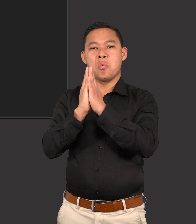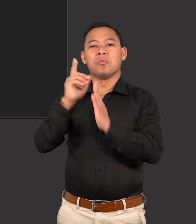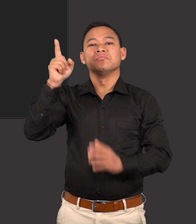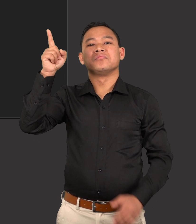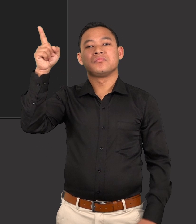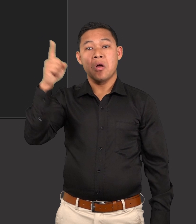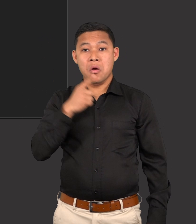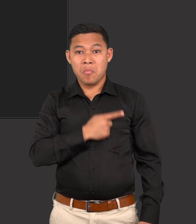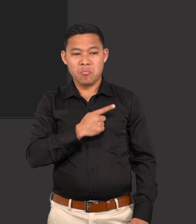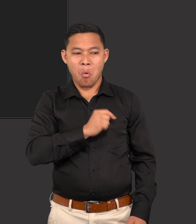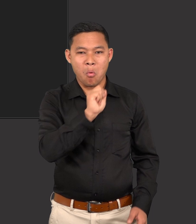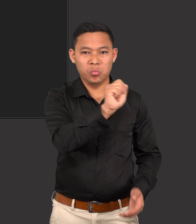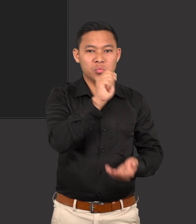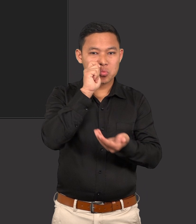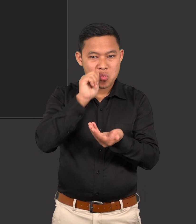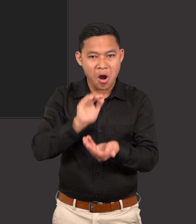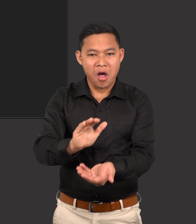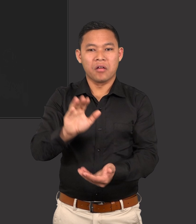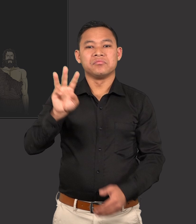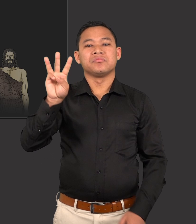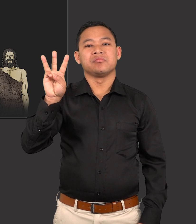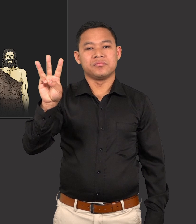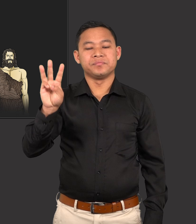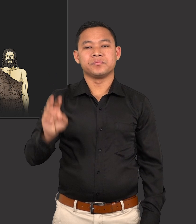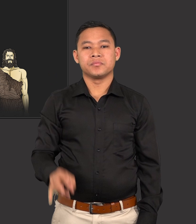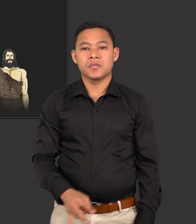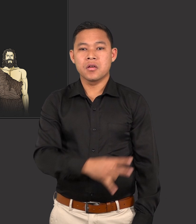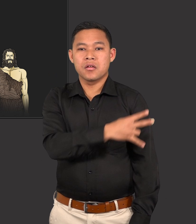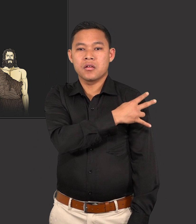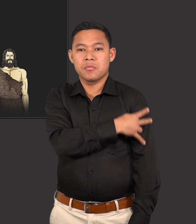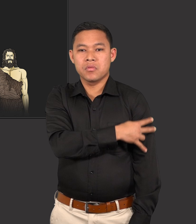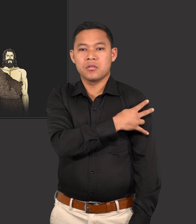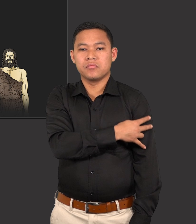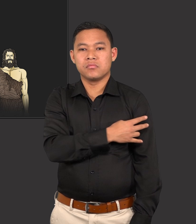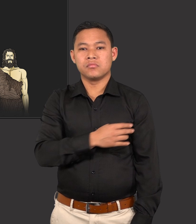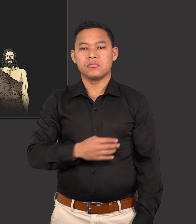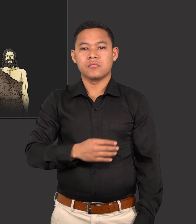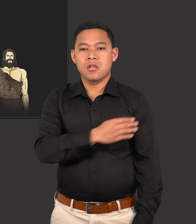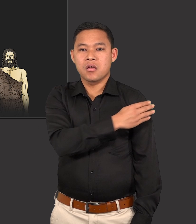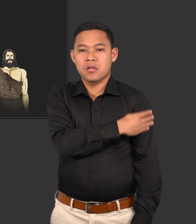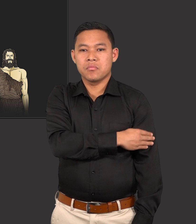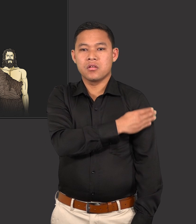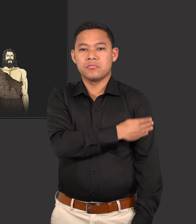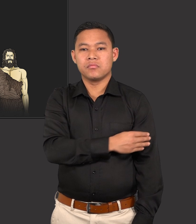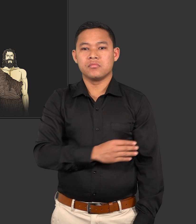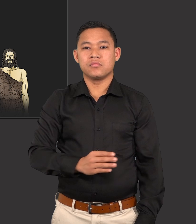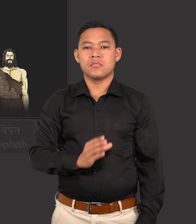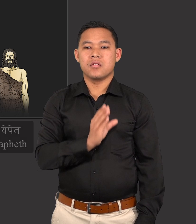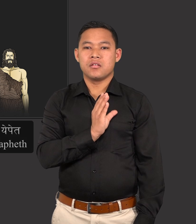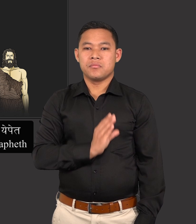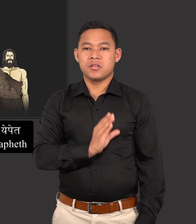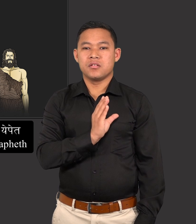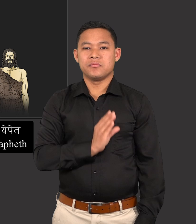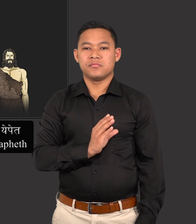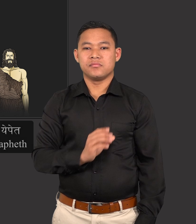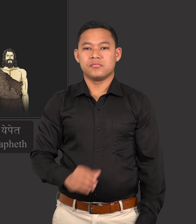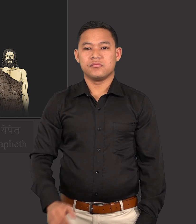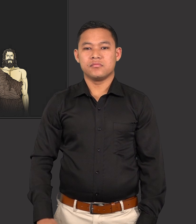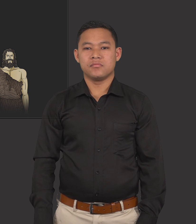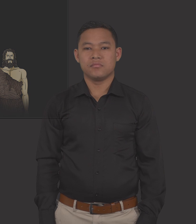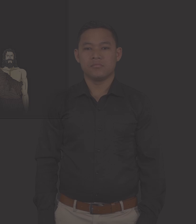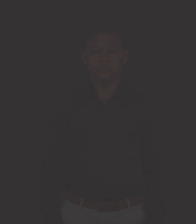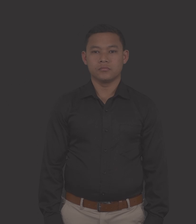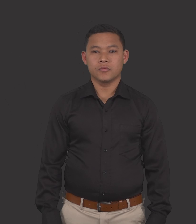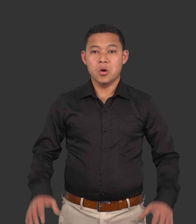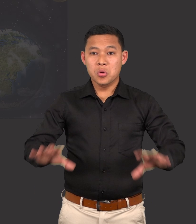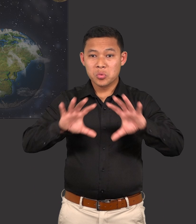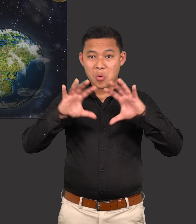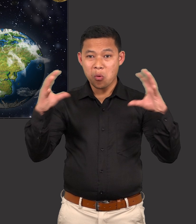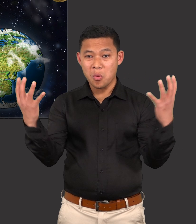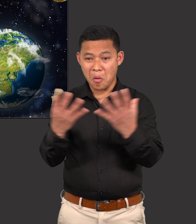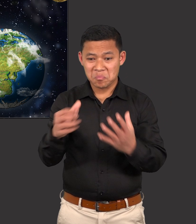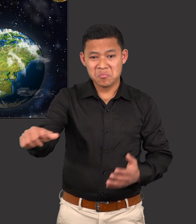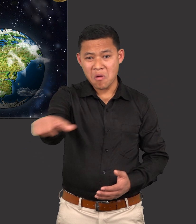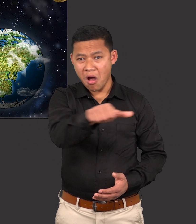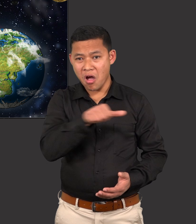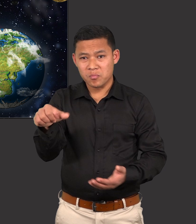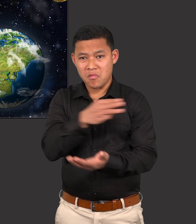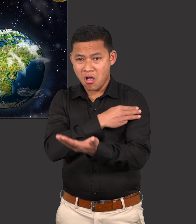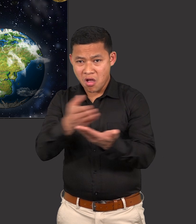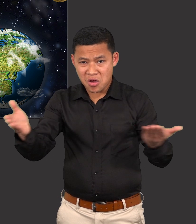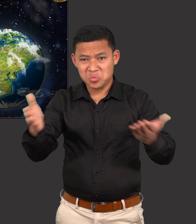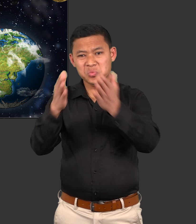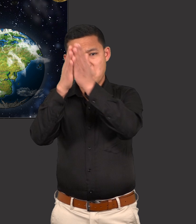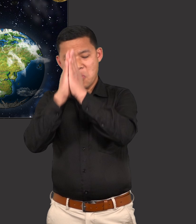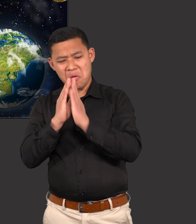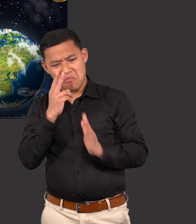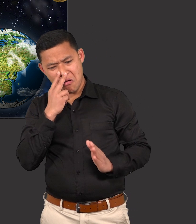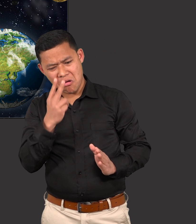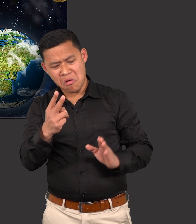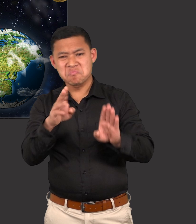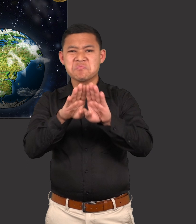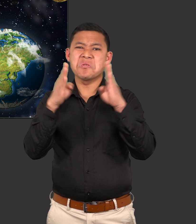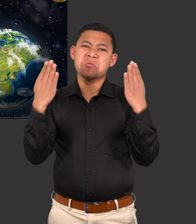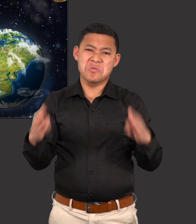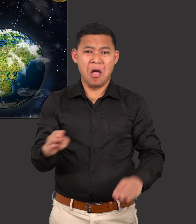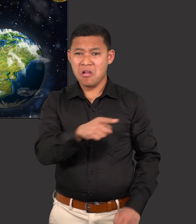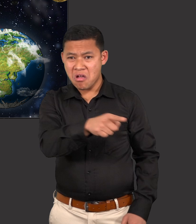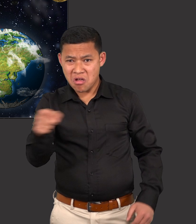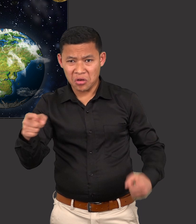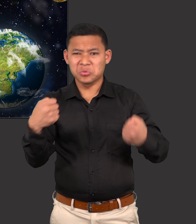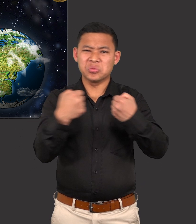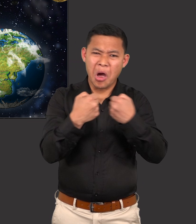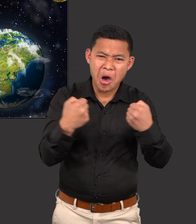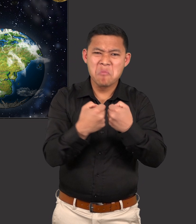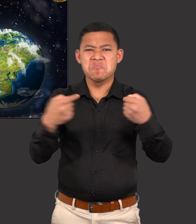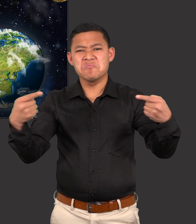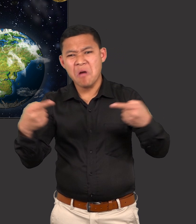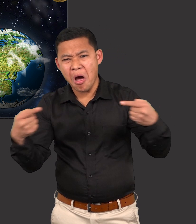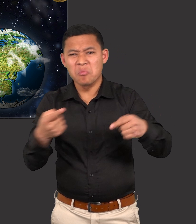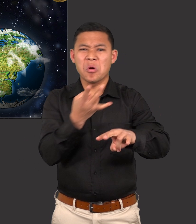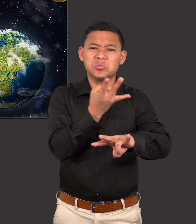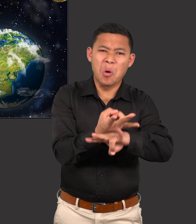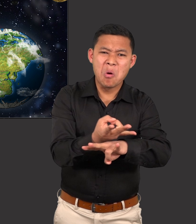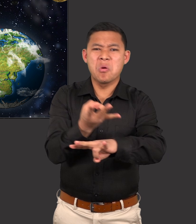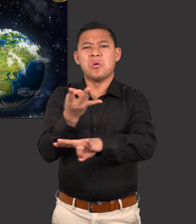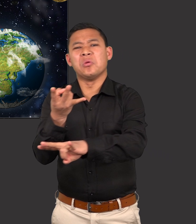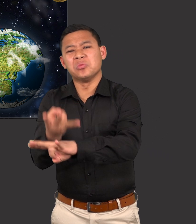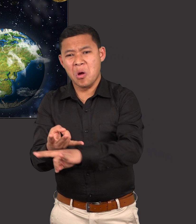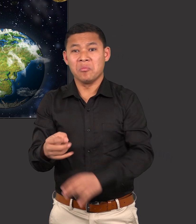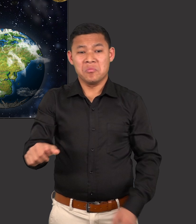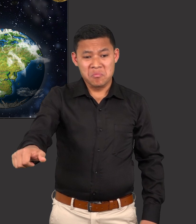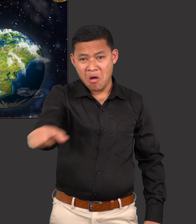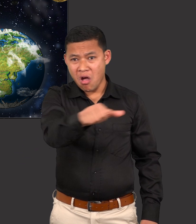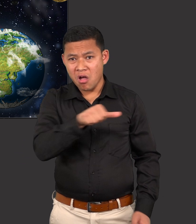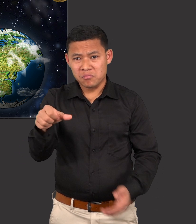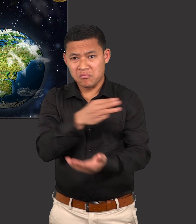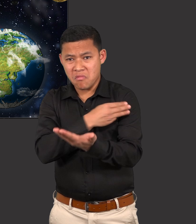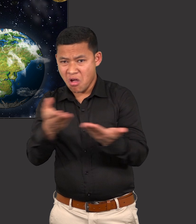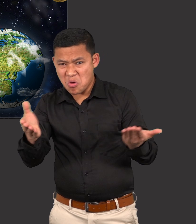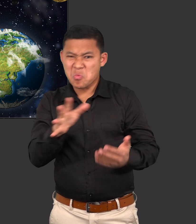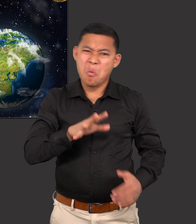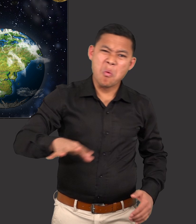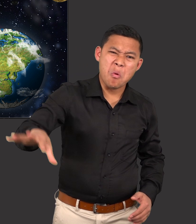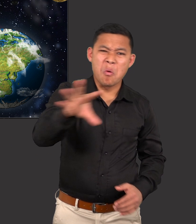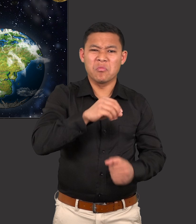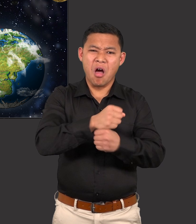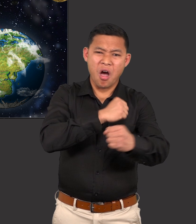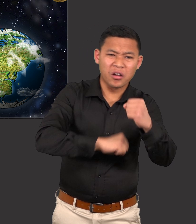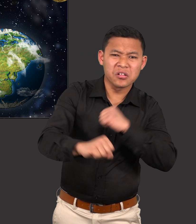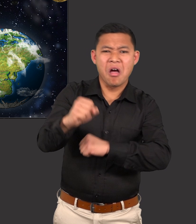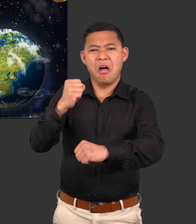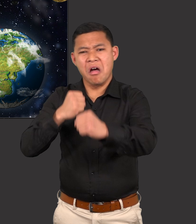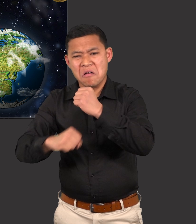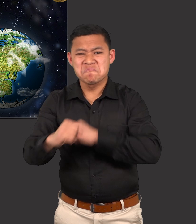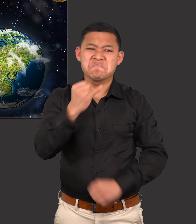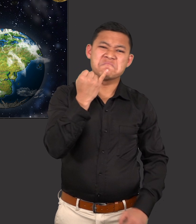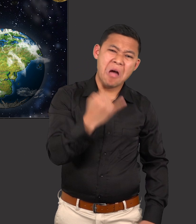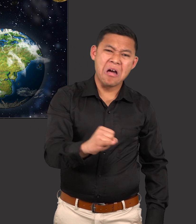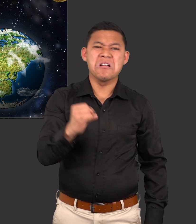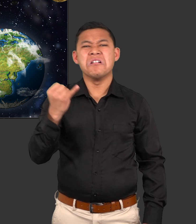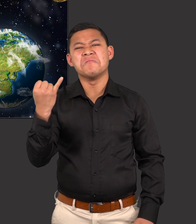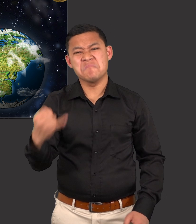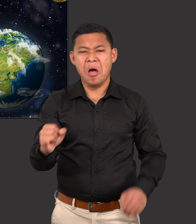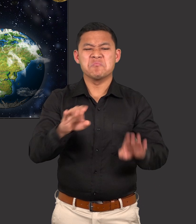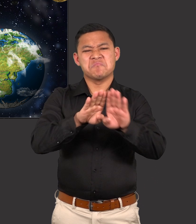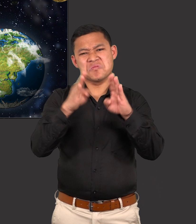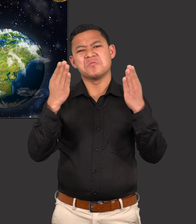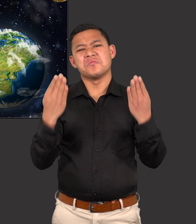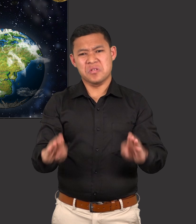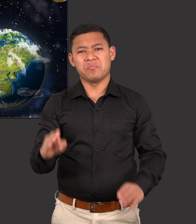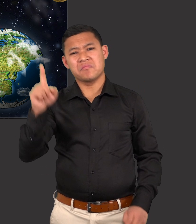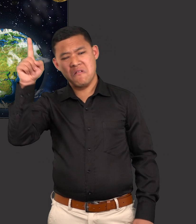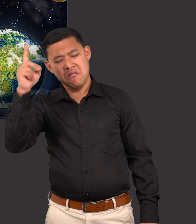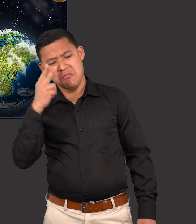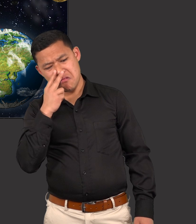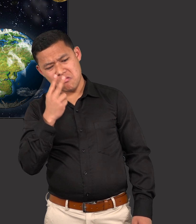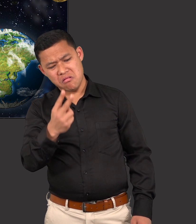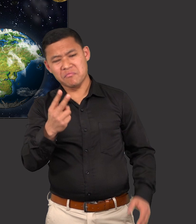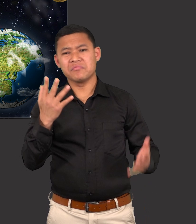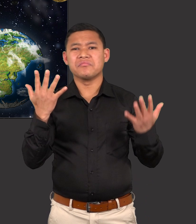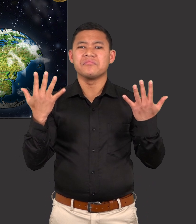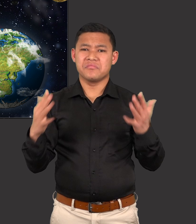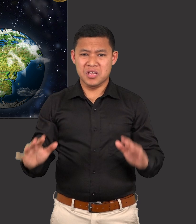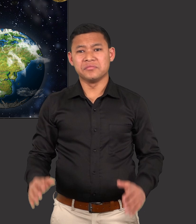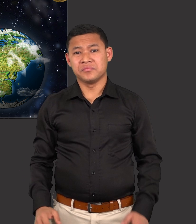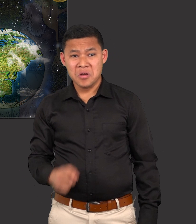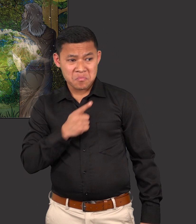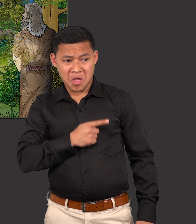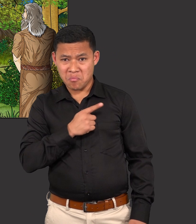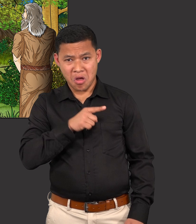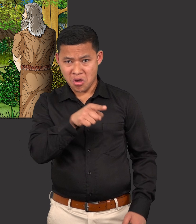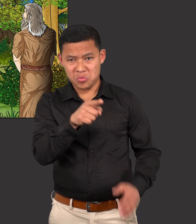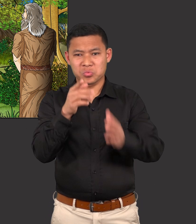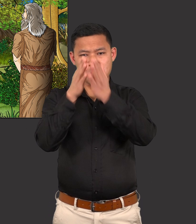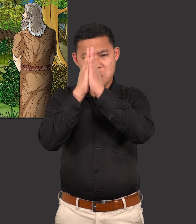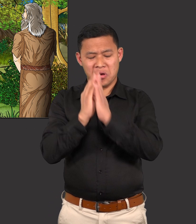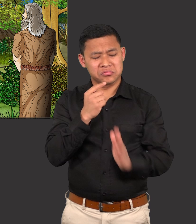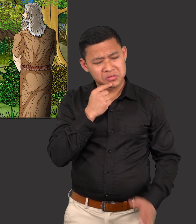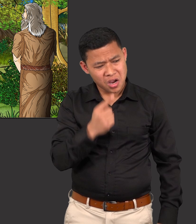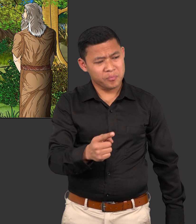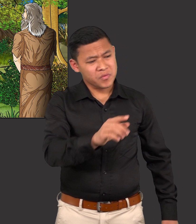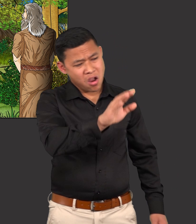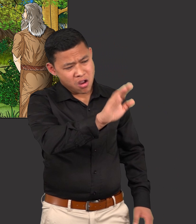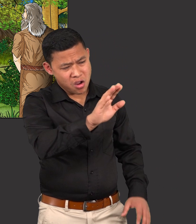And Noah had three sons: Shem, Ham, and Japheth. Now the earth was corrupt in the sight of God, and full of violence. And God looked upon the earth and saw that it was corrupt; for all living creatures on the earth had corrupted their ways.